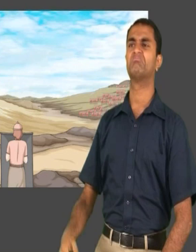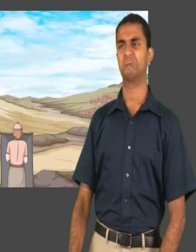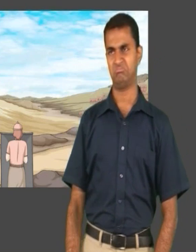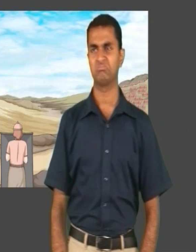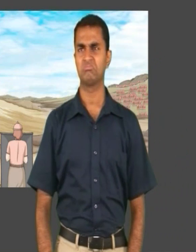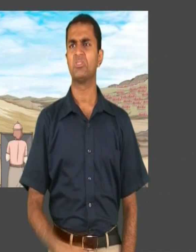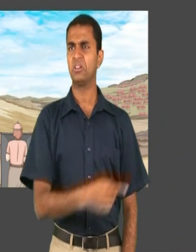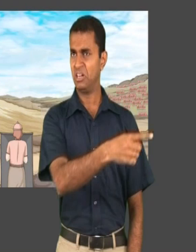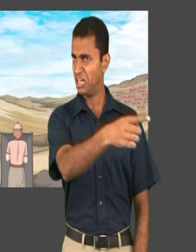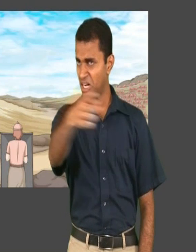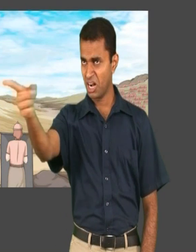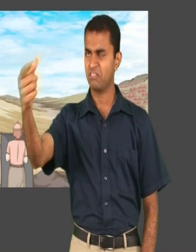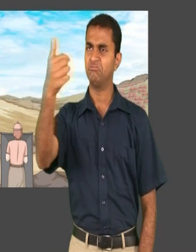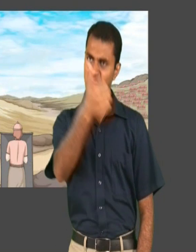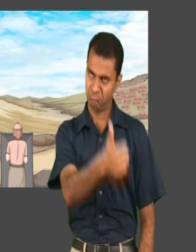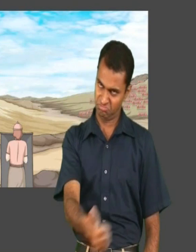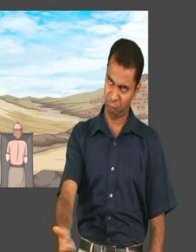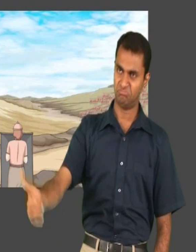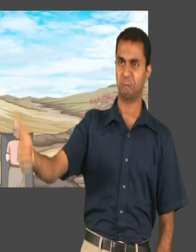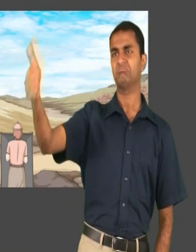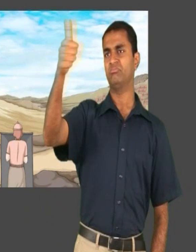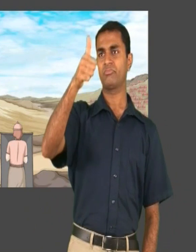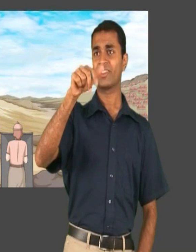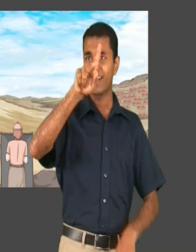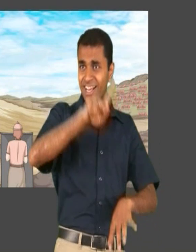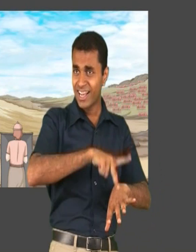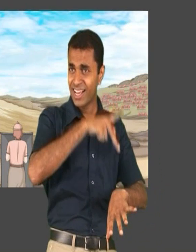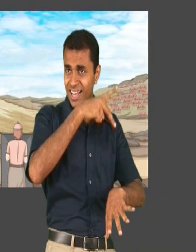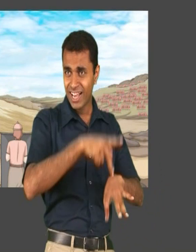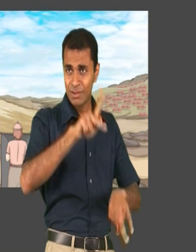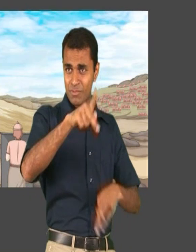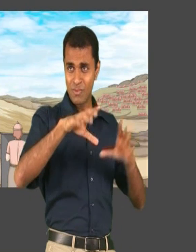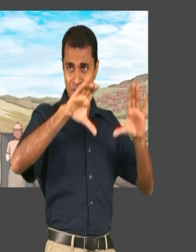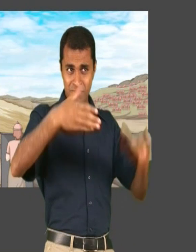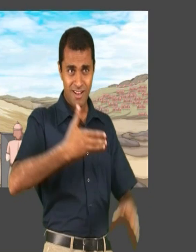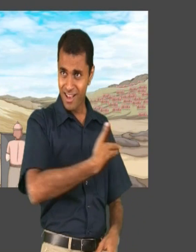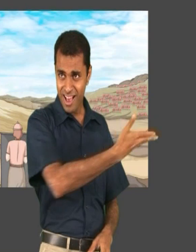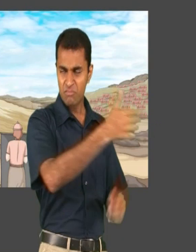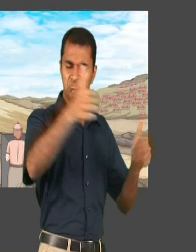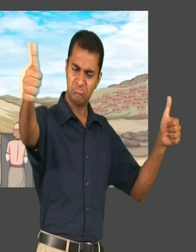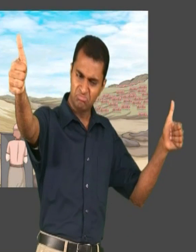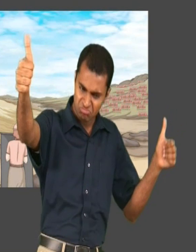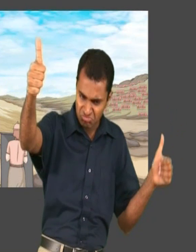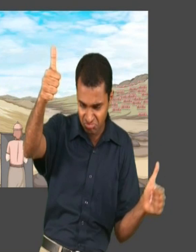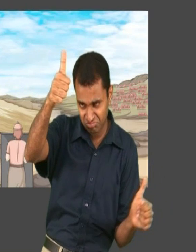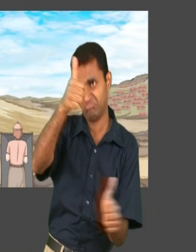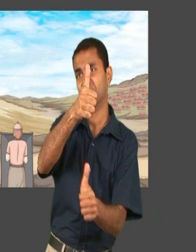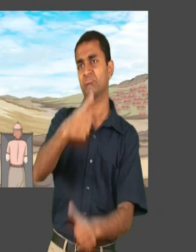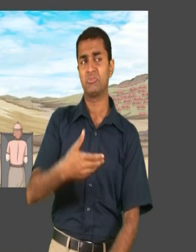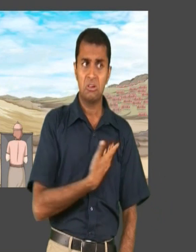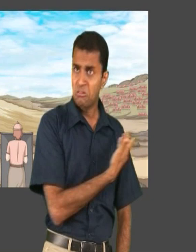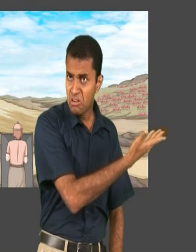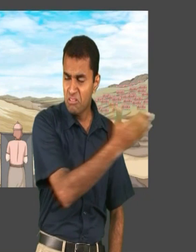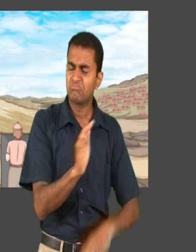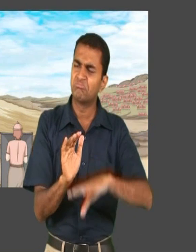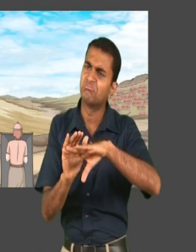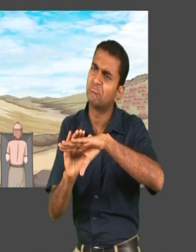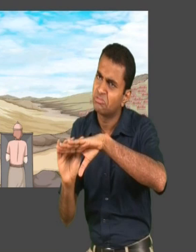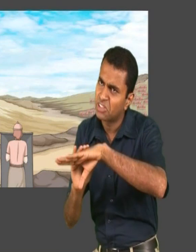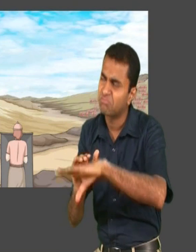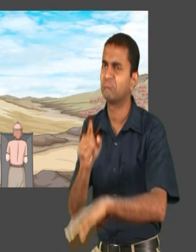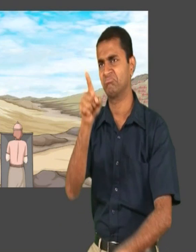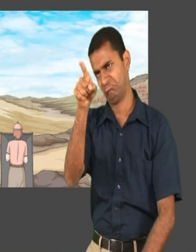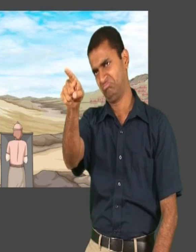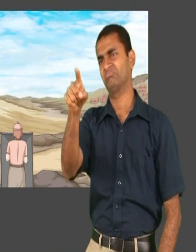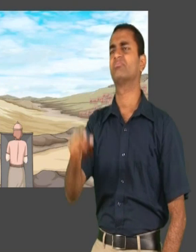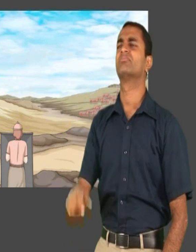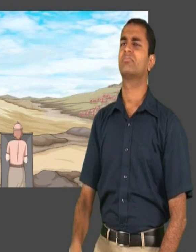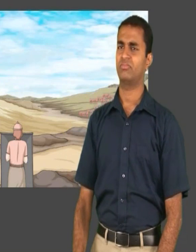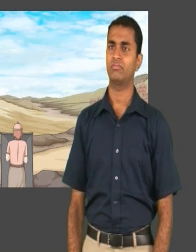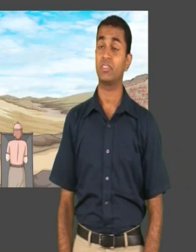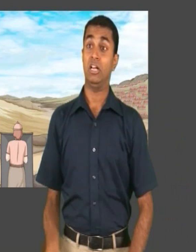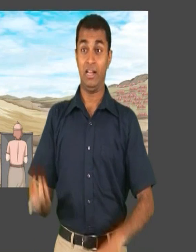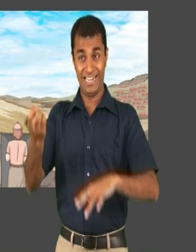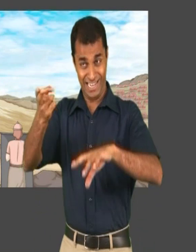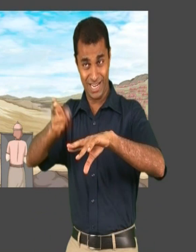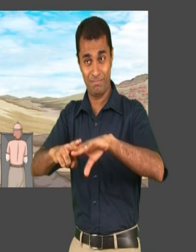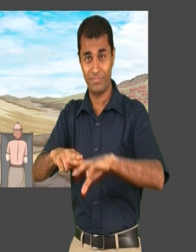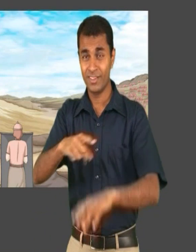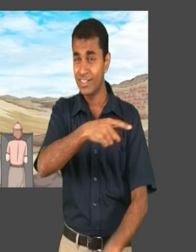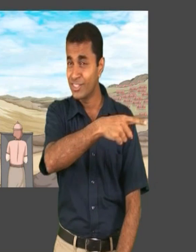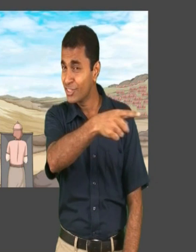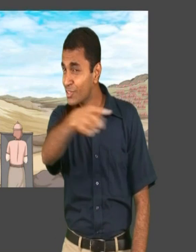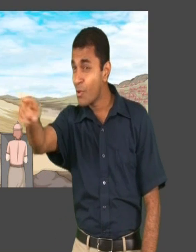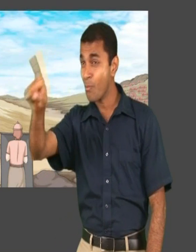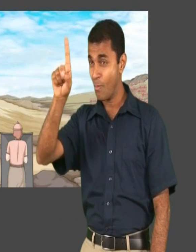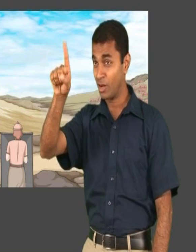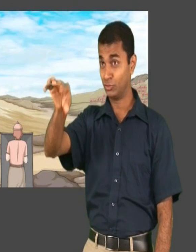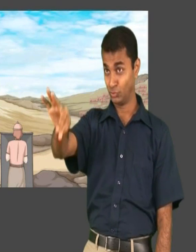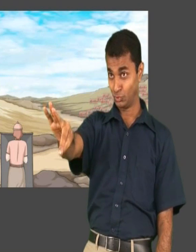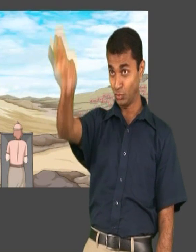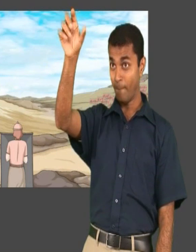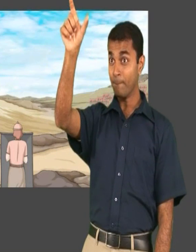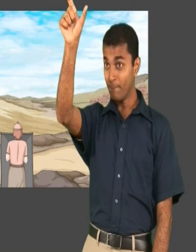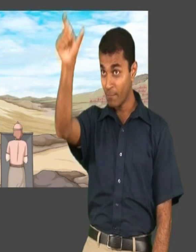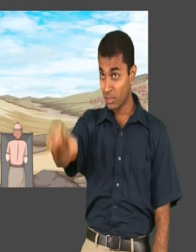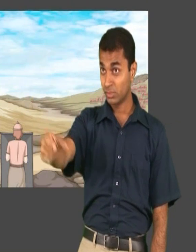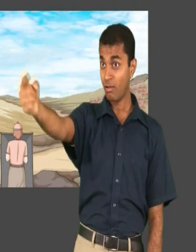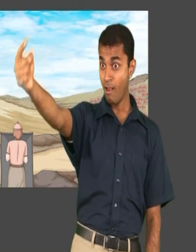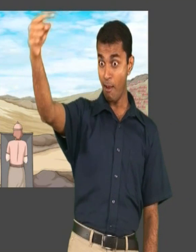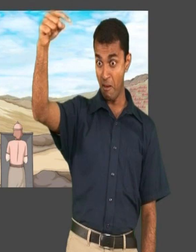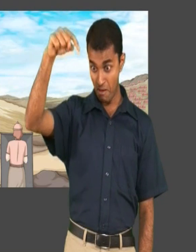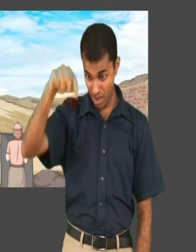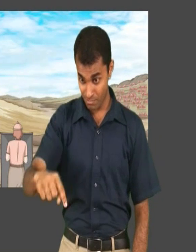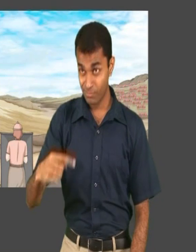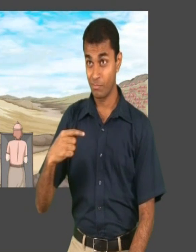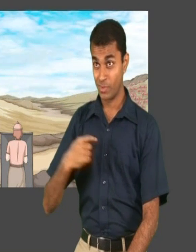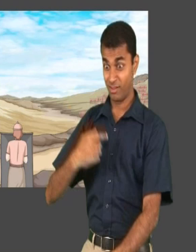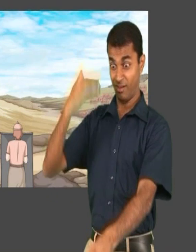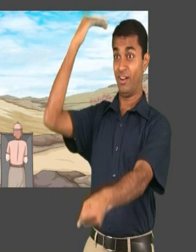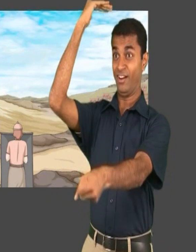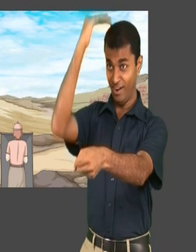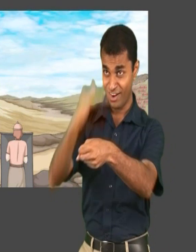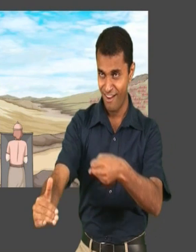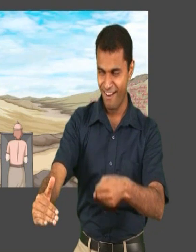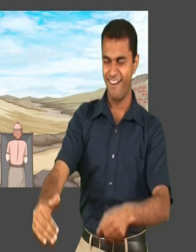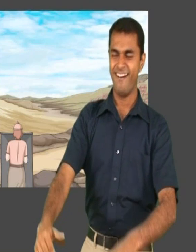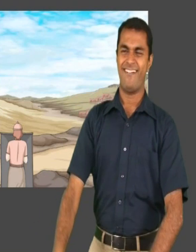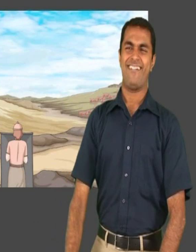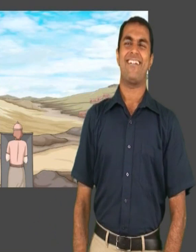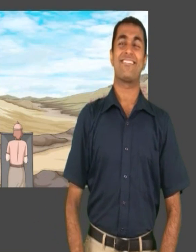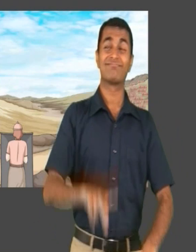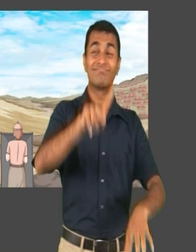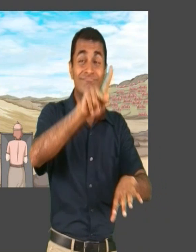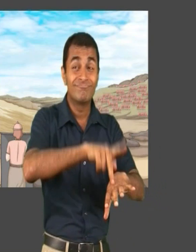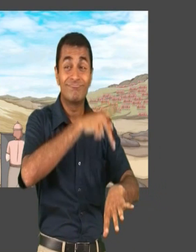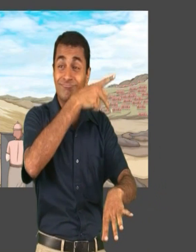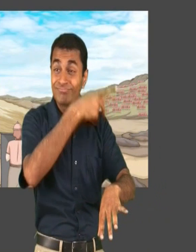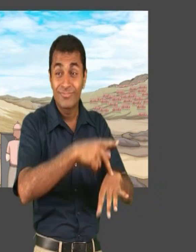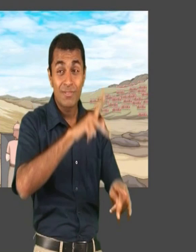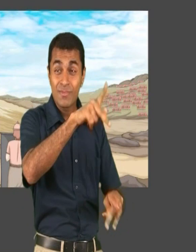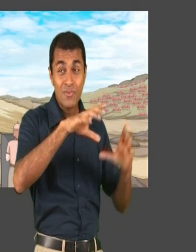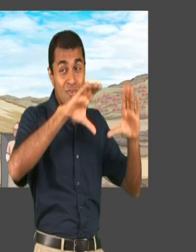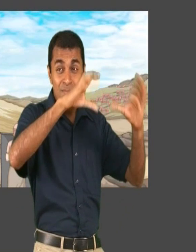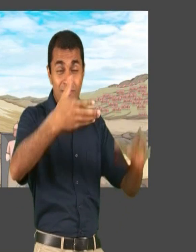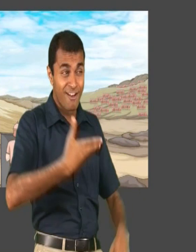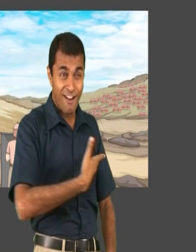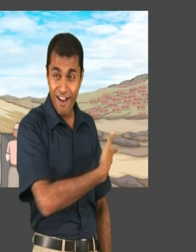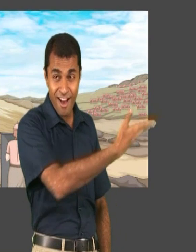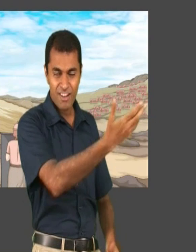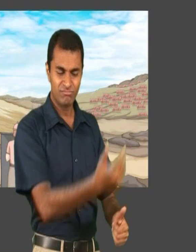If he is able to fight me and kill me, then we will be your servants.